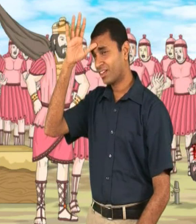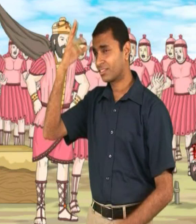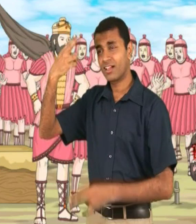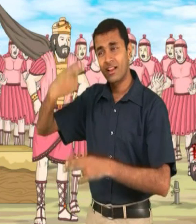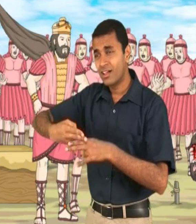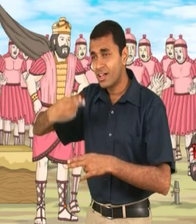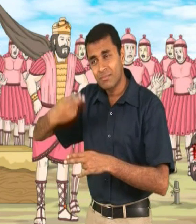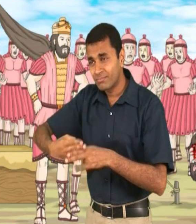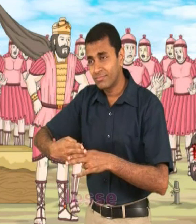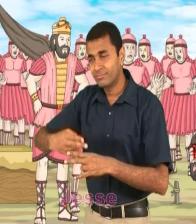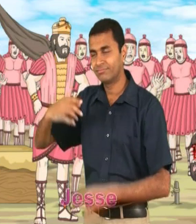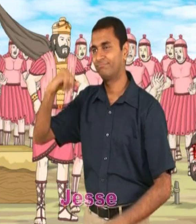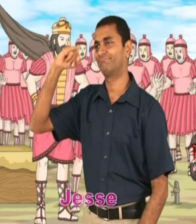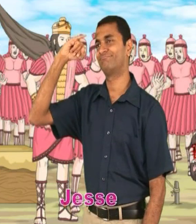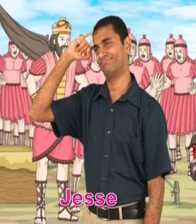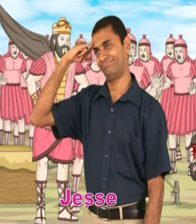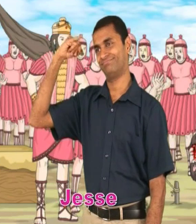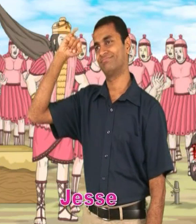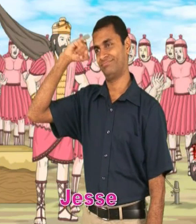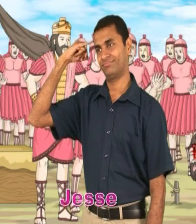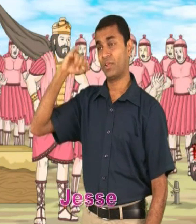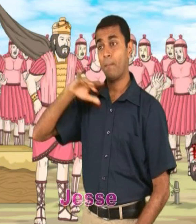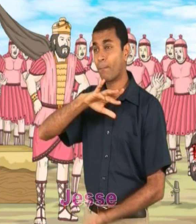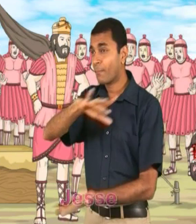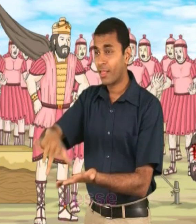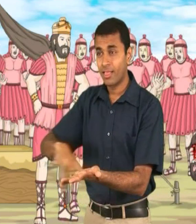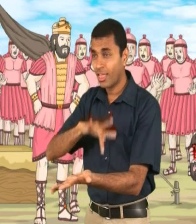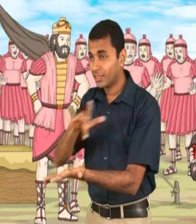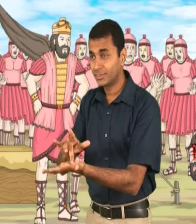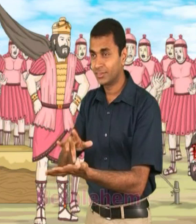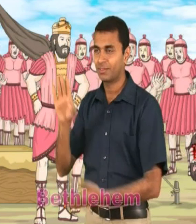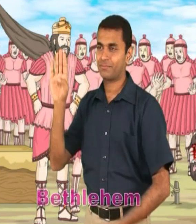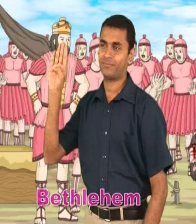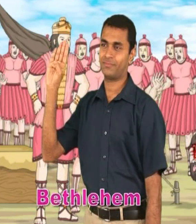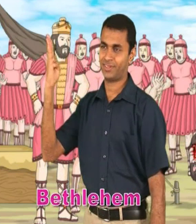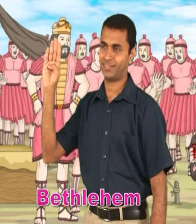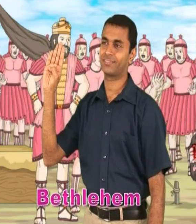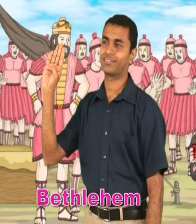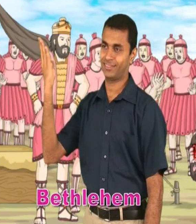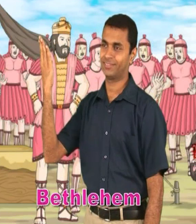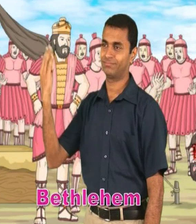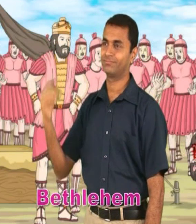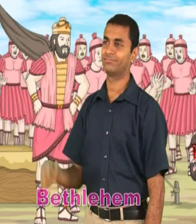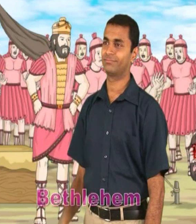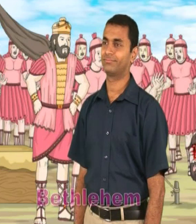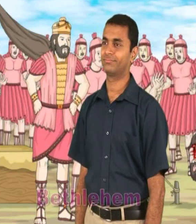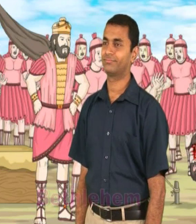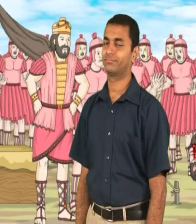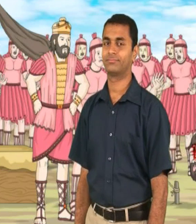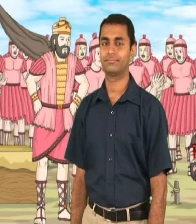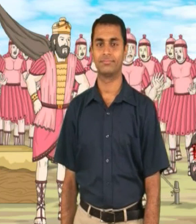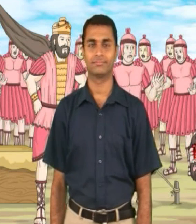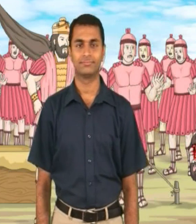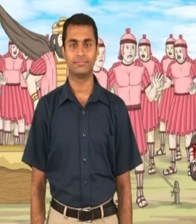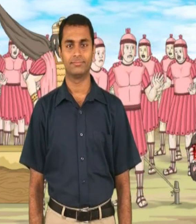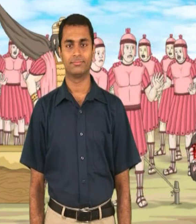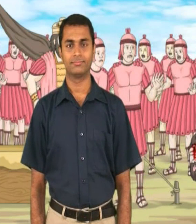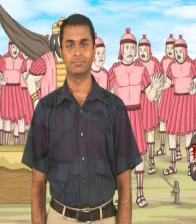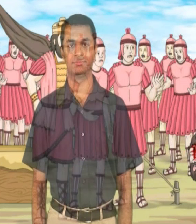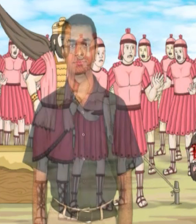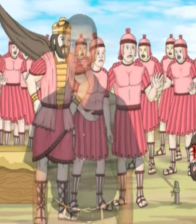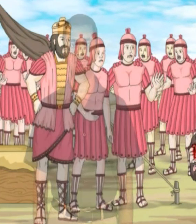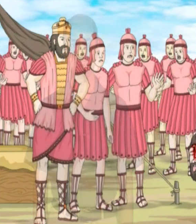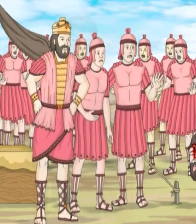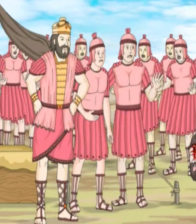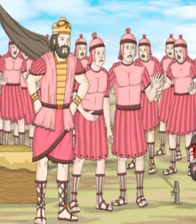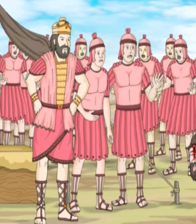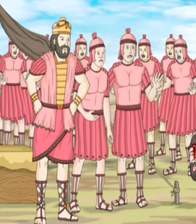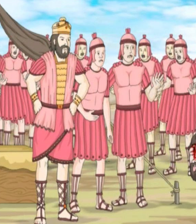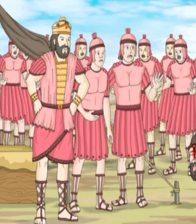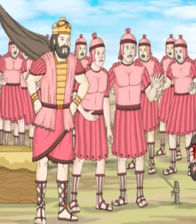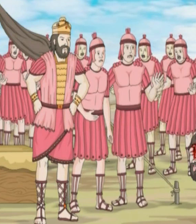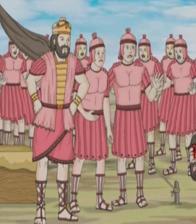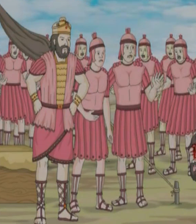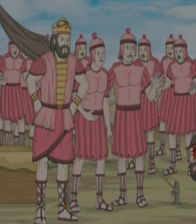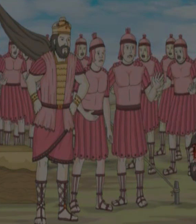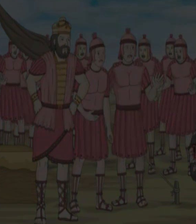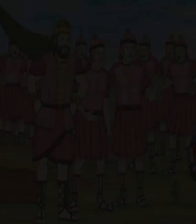“I am the son of your servant Jesse of Bethlehem,” David replied.